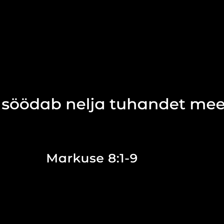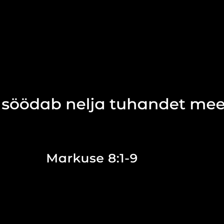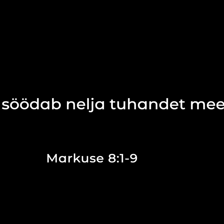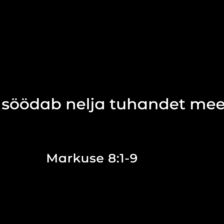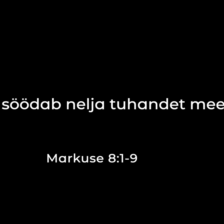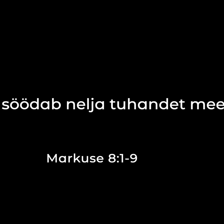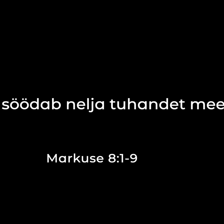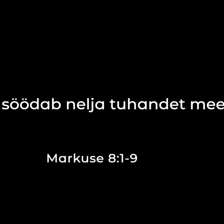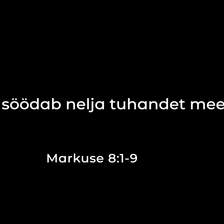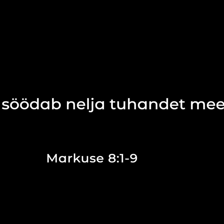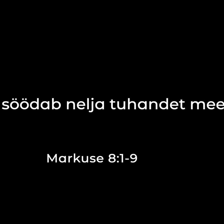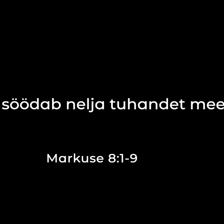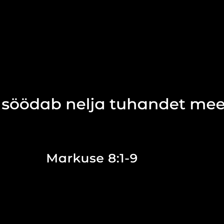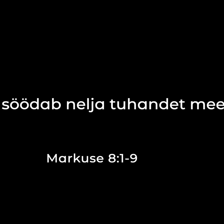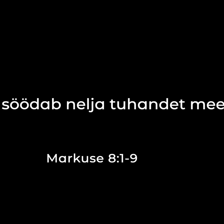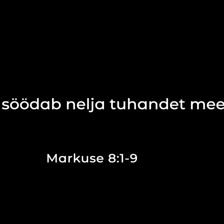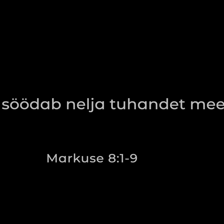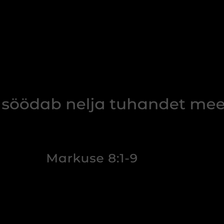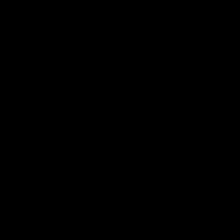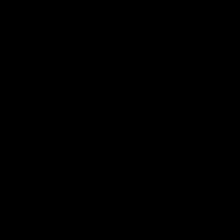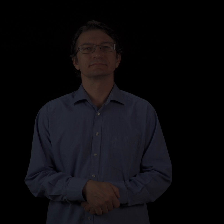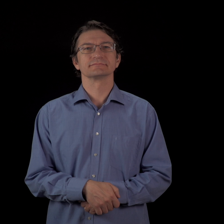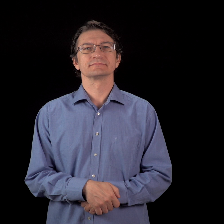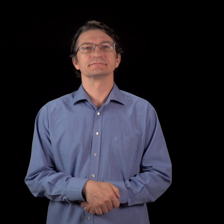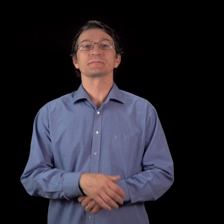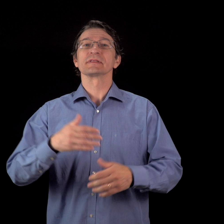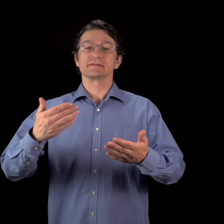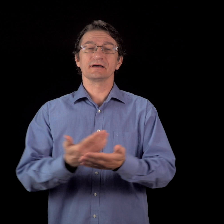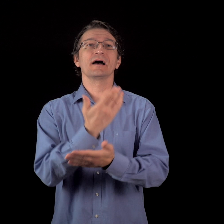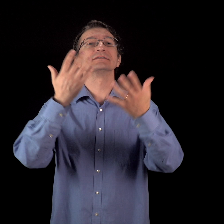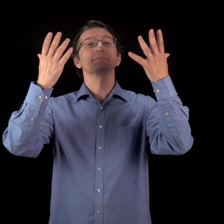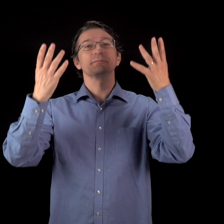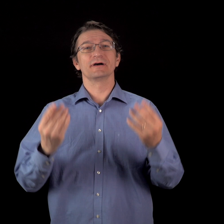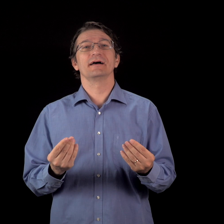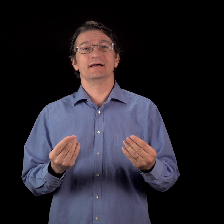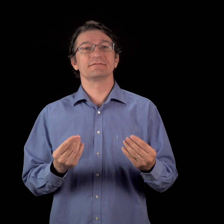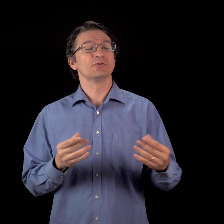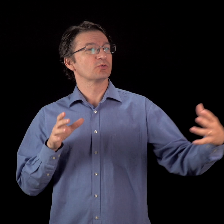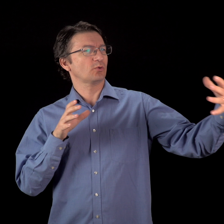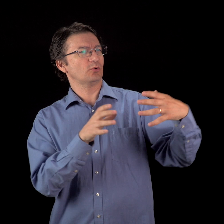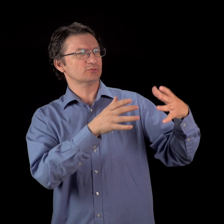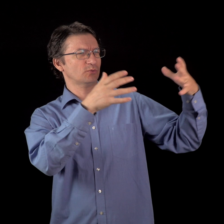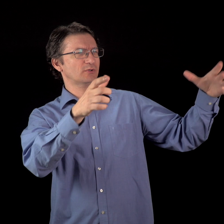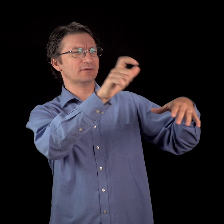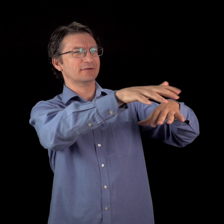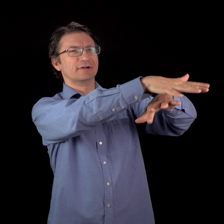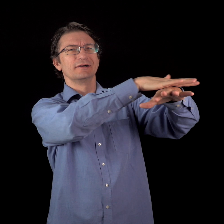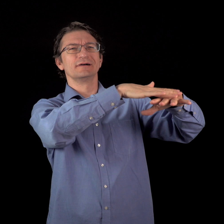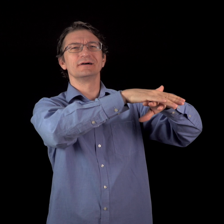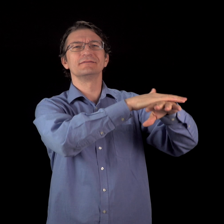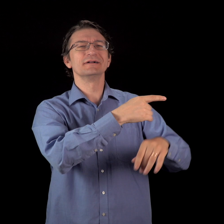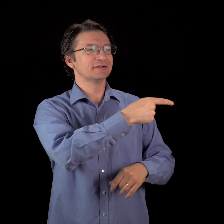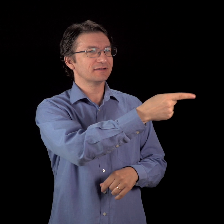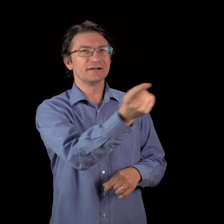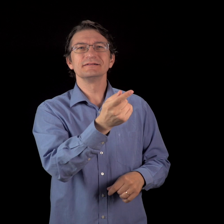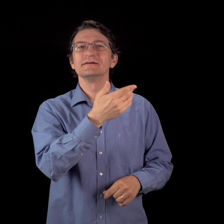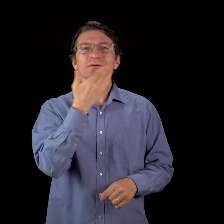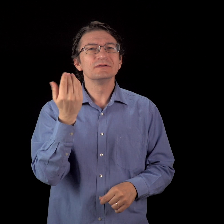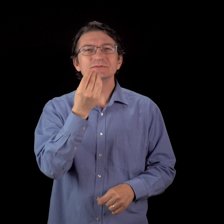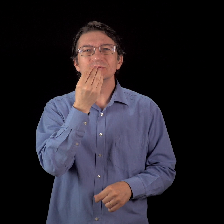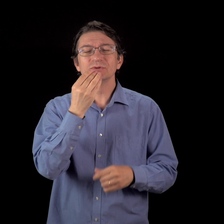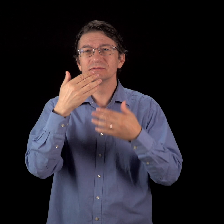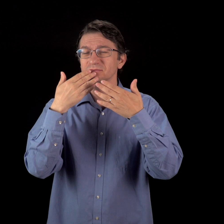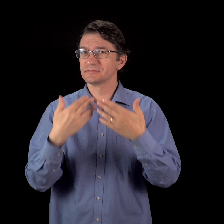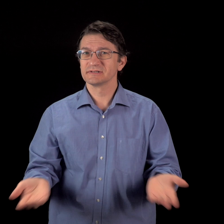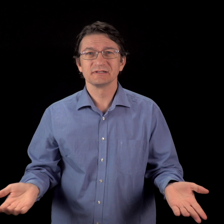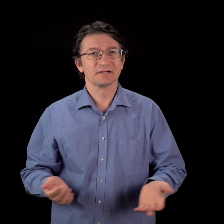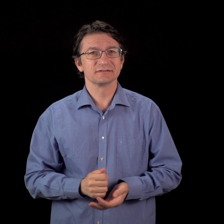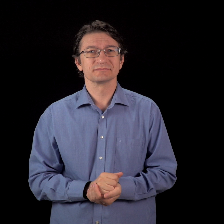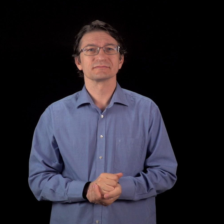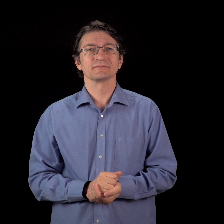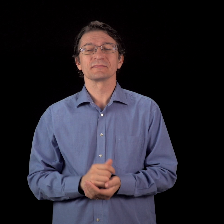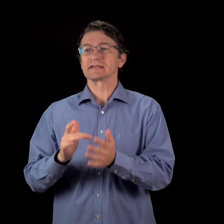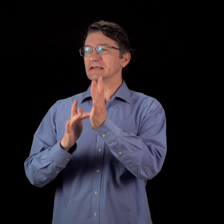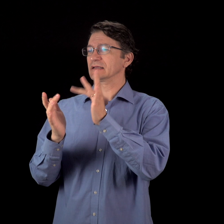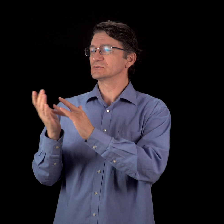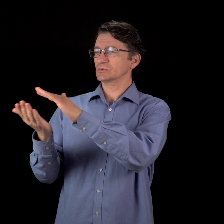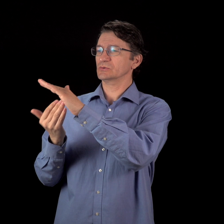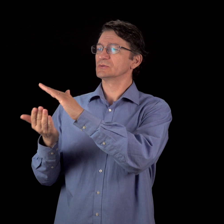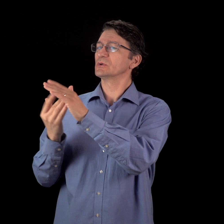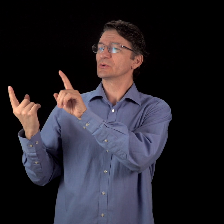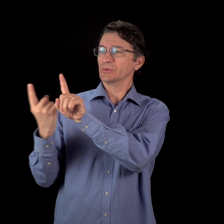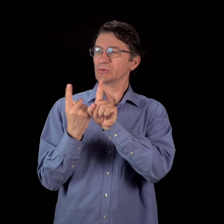In those days the crowd once again became very large, and they had nothing to eat.